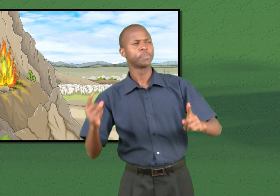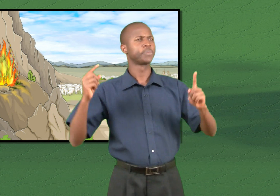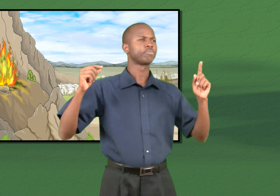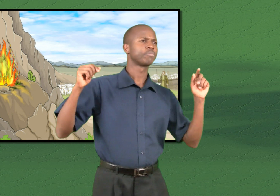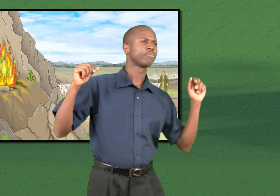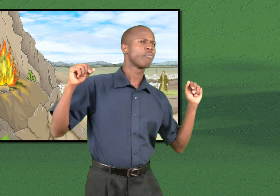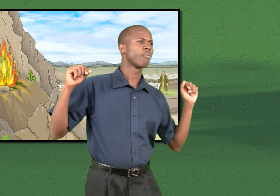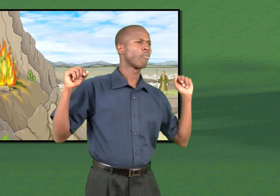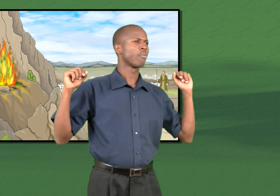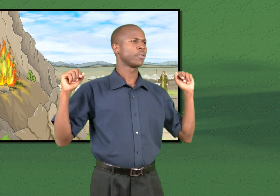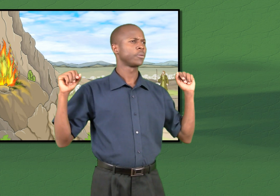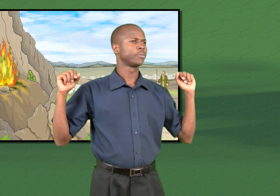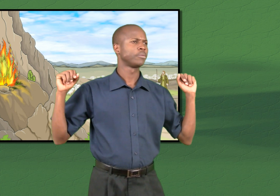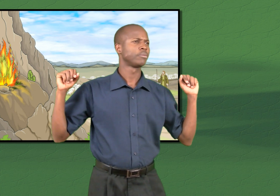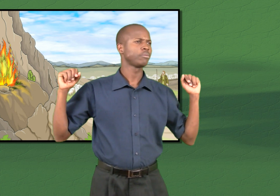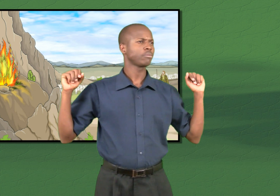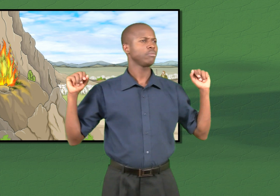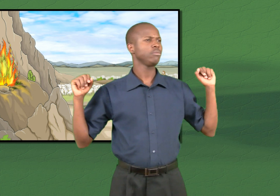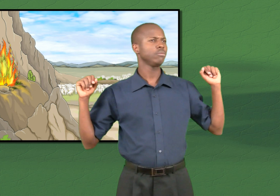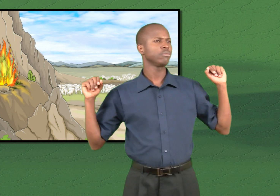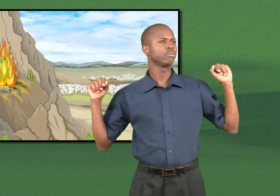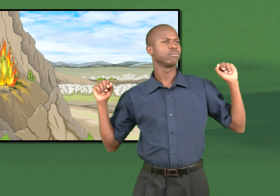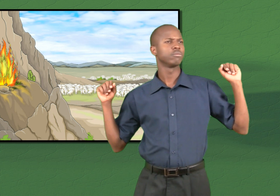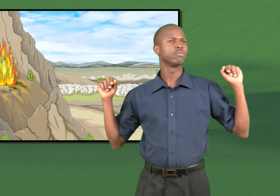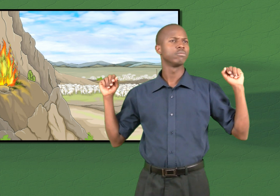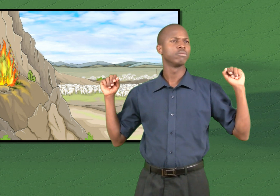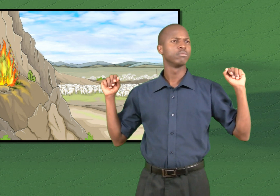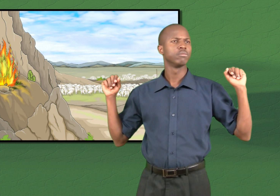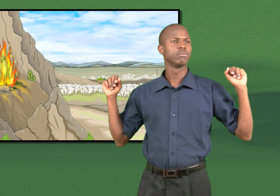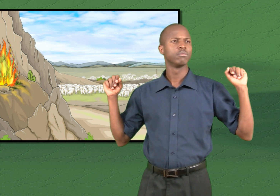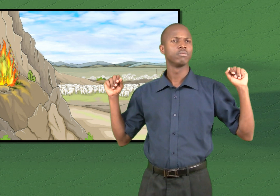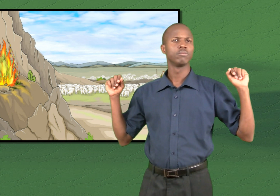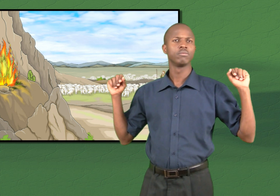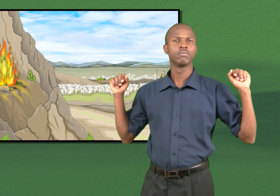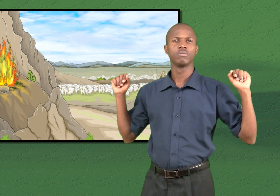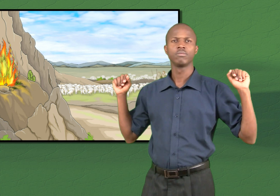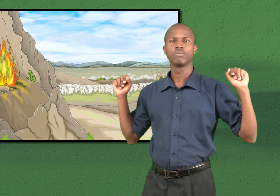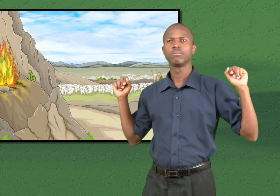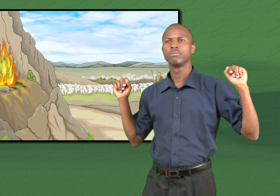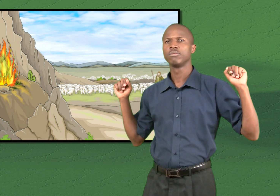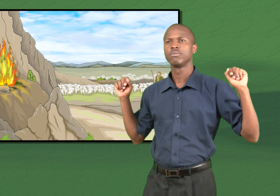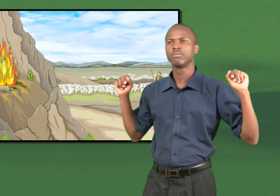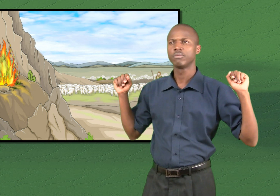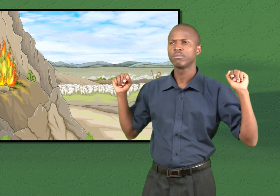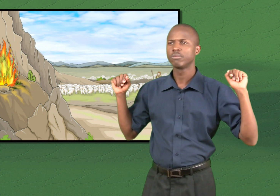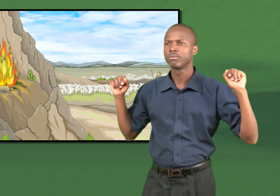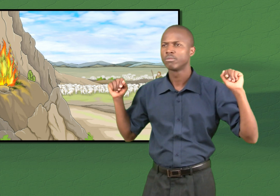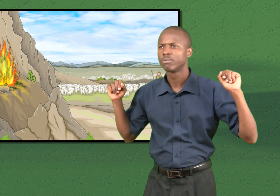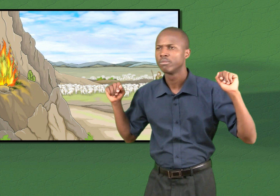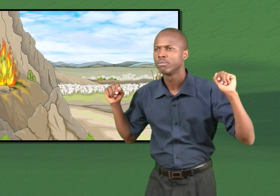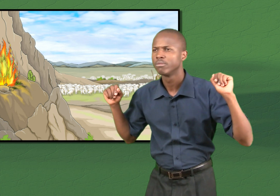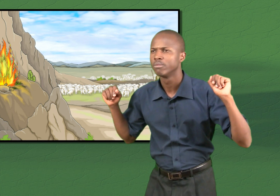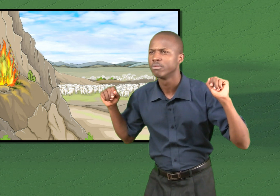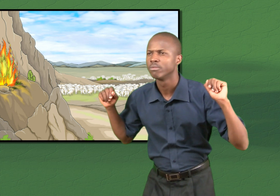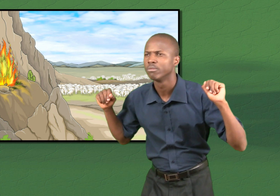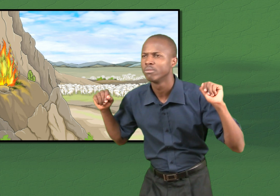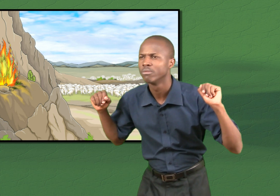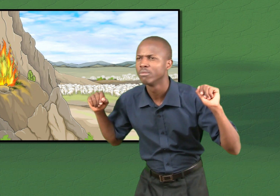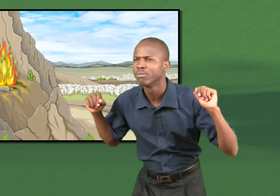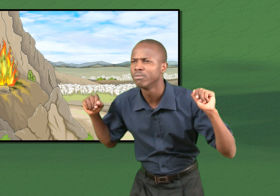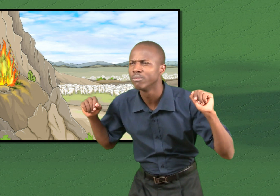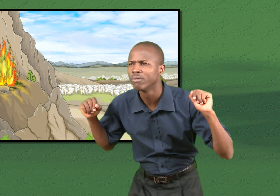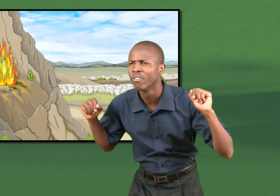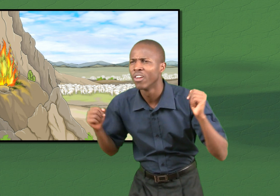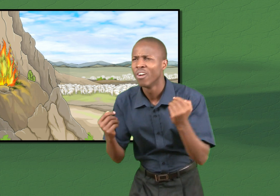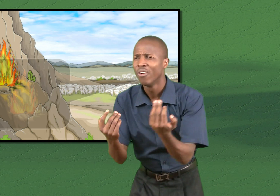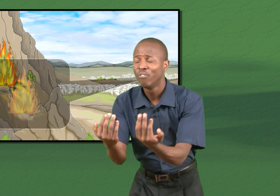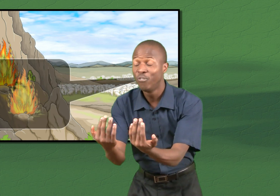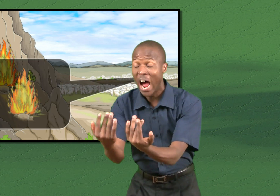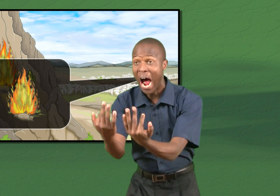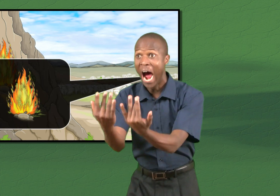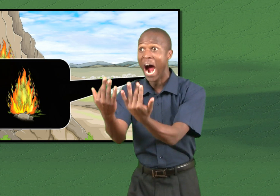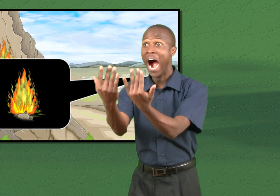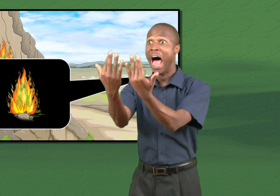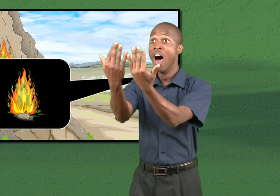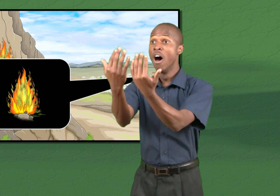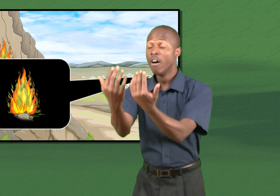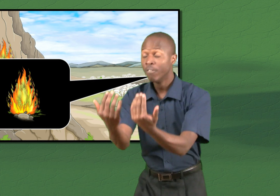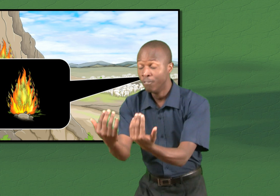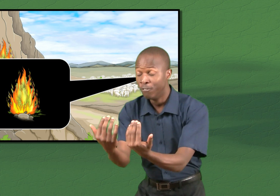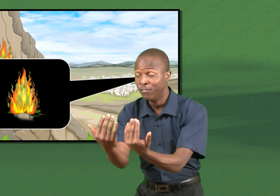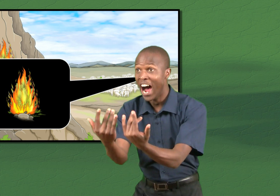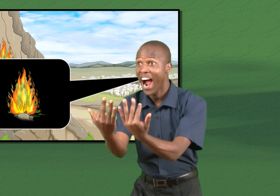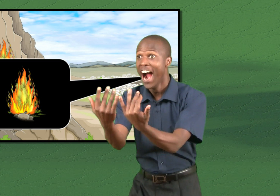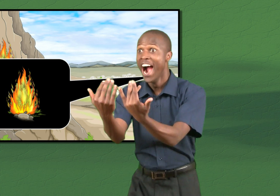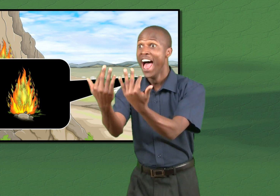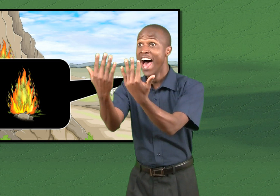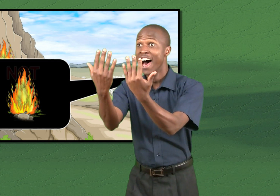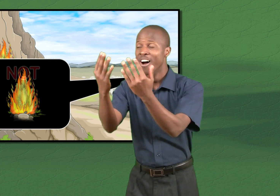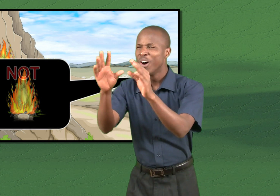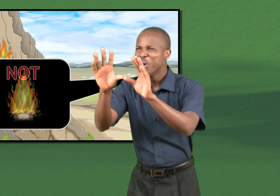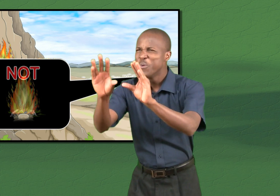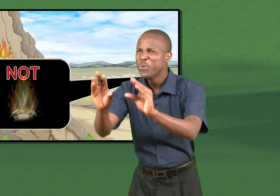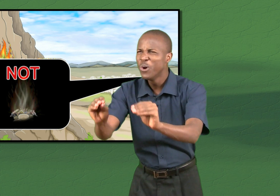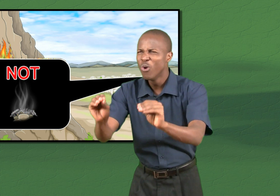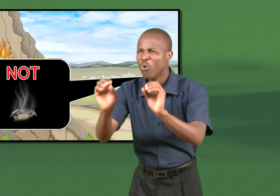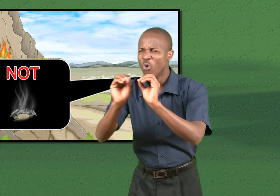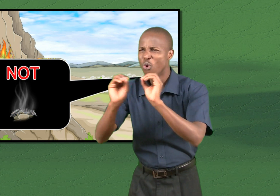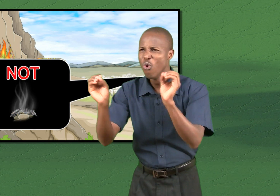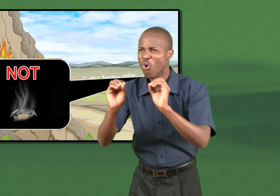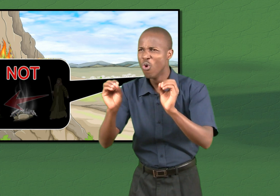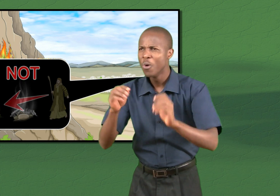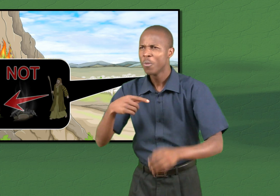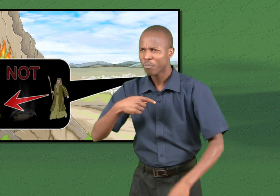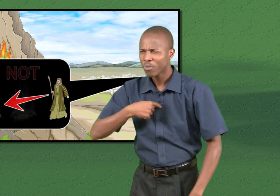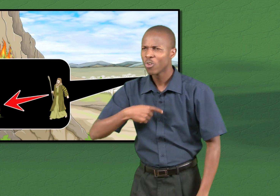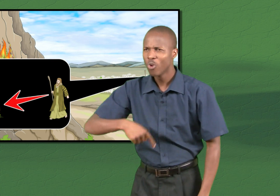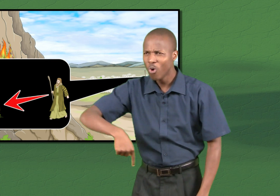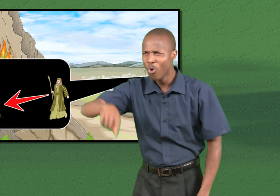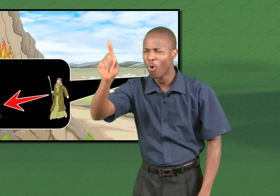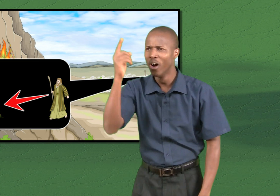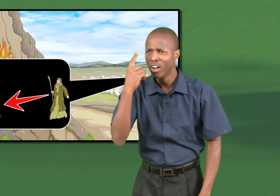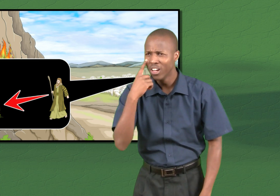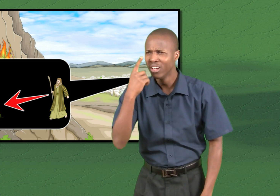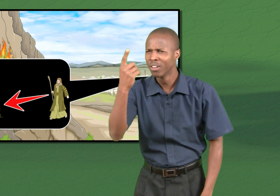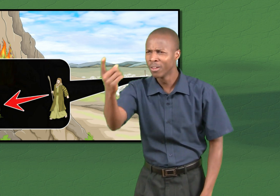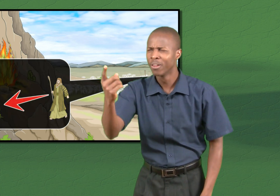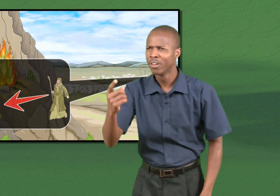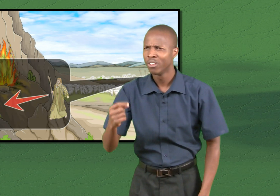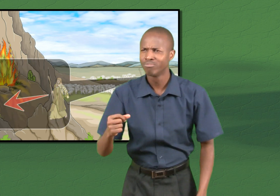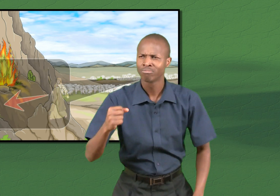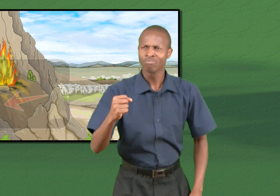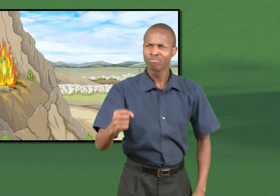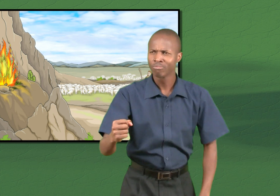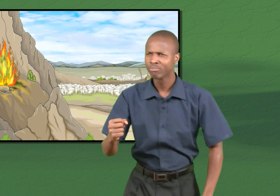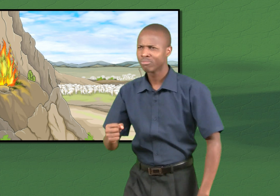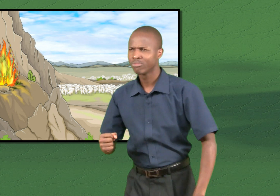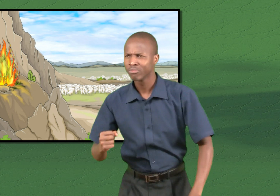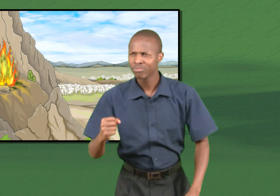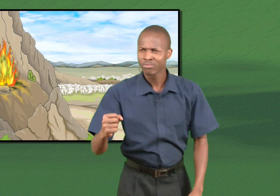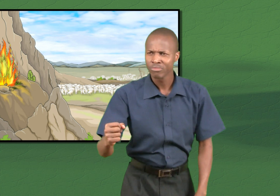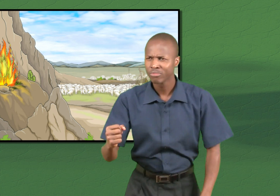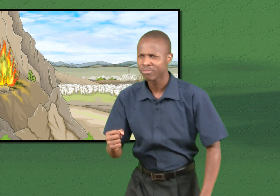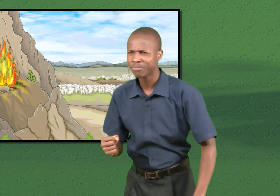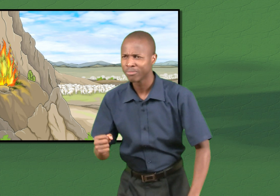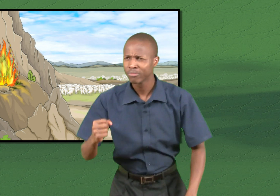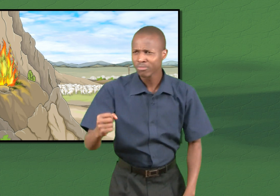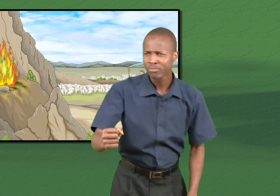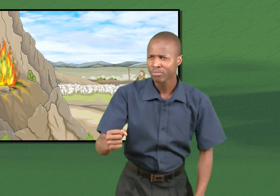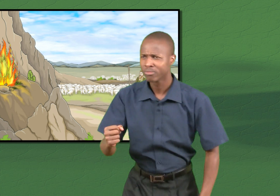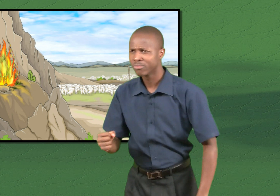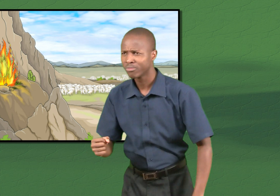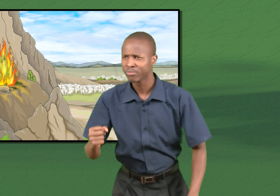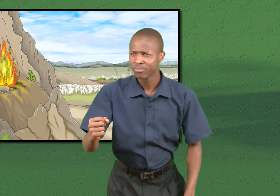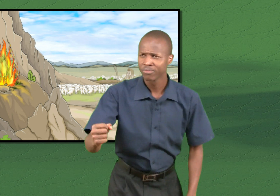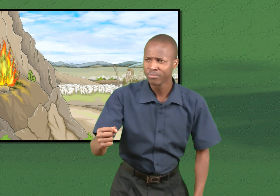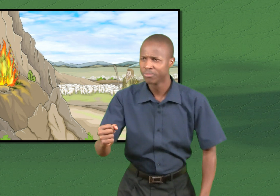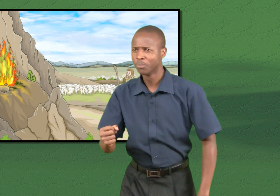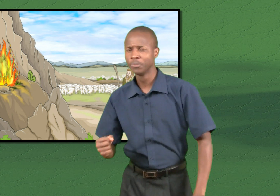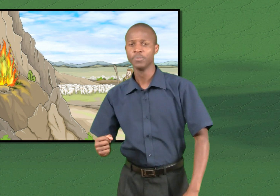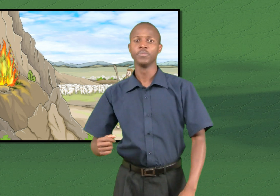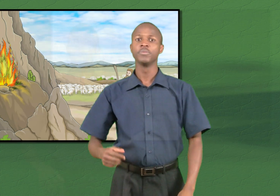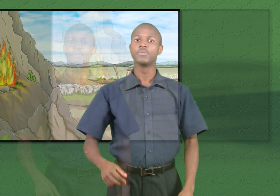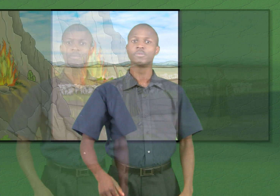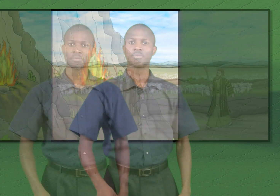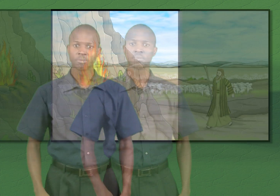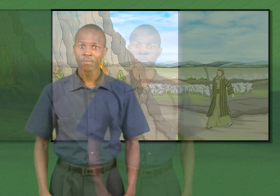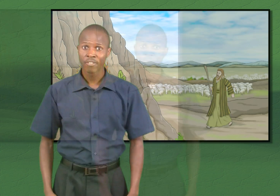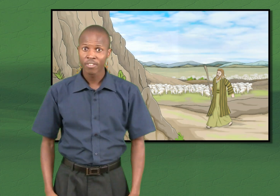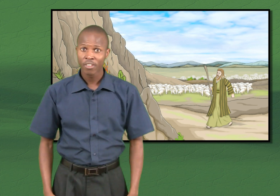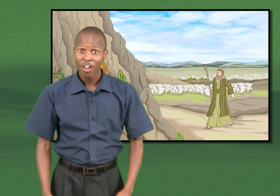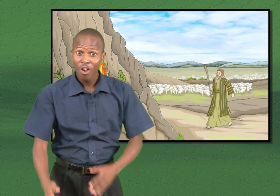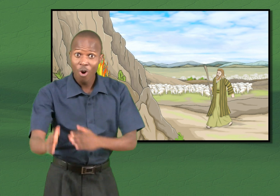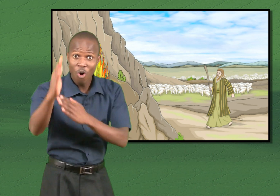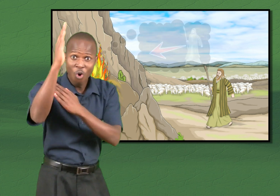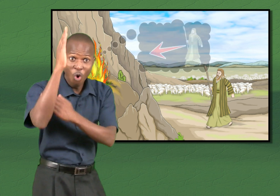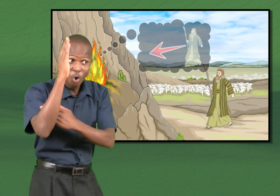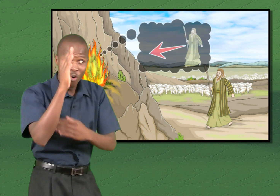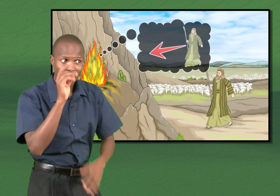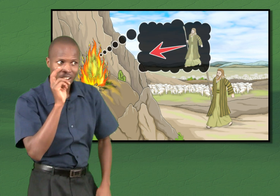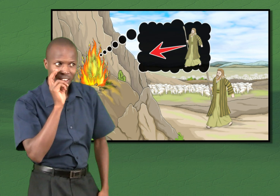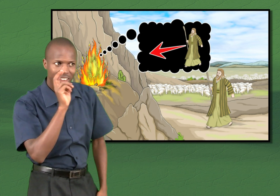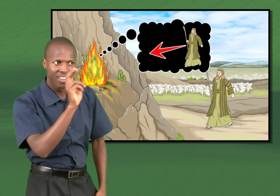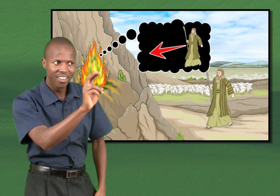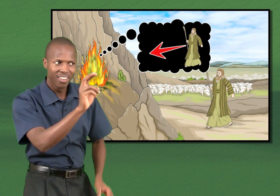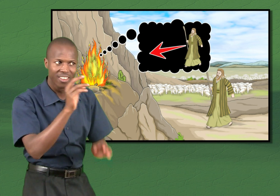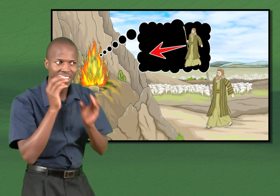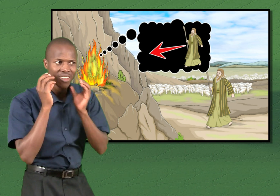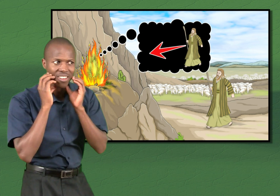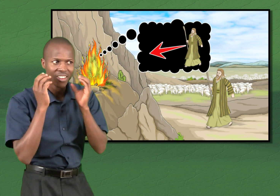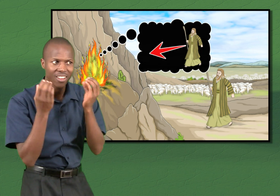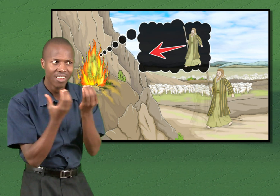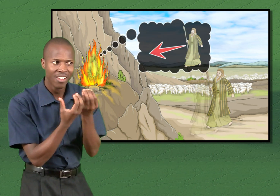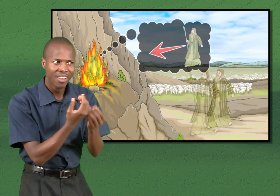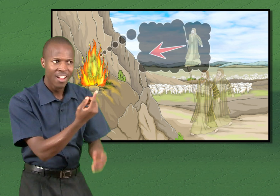So Moses thought, “I must go over and see this marvelous sight.